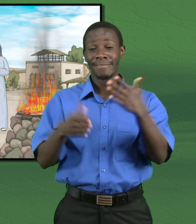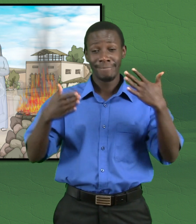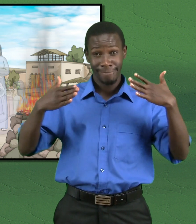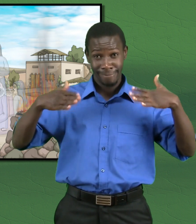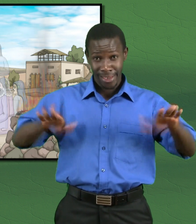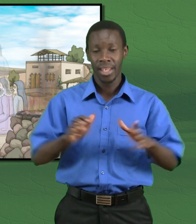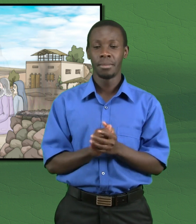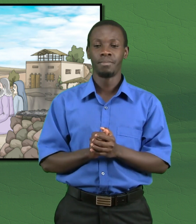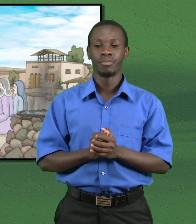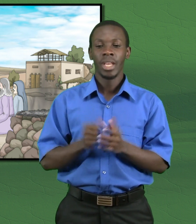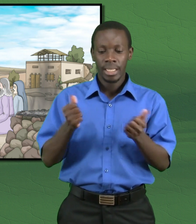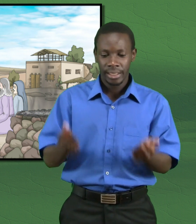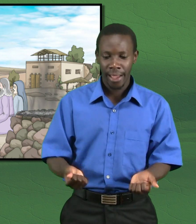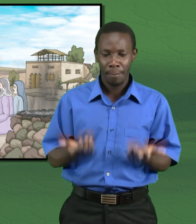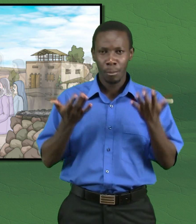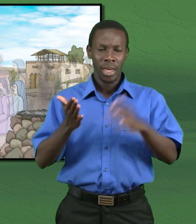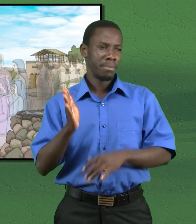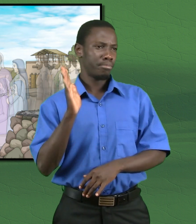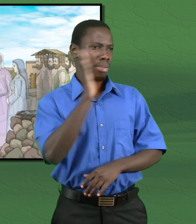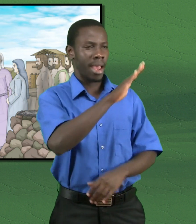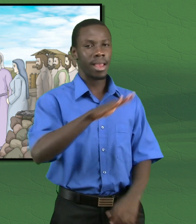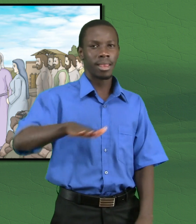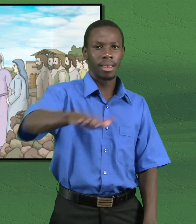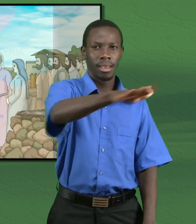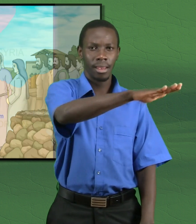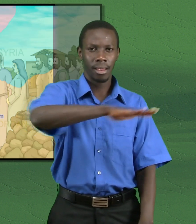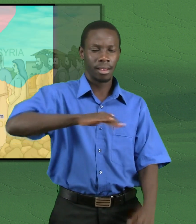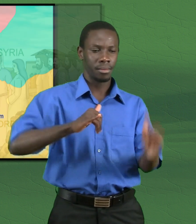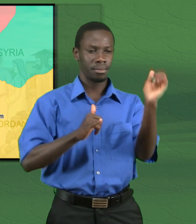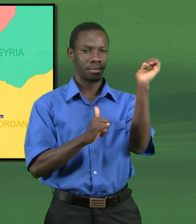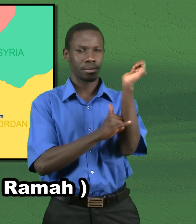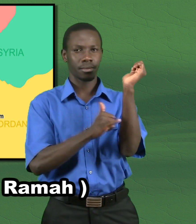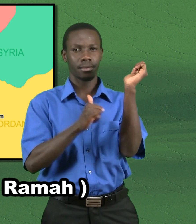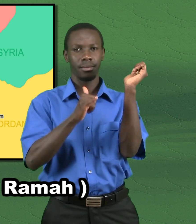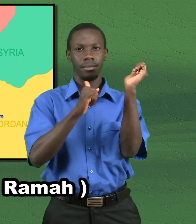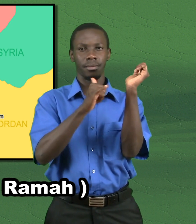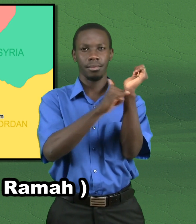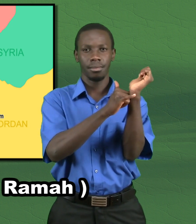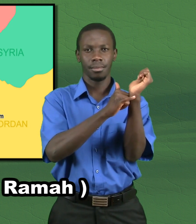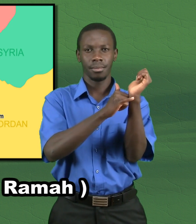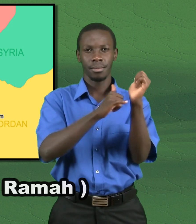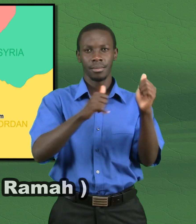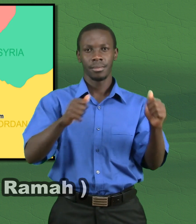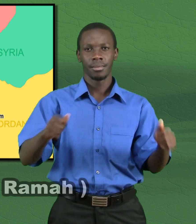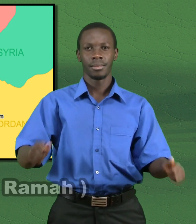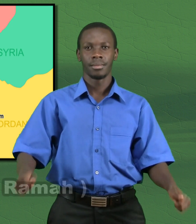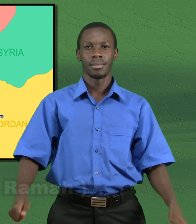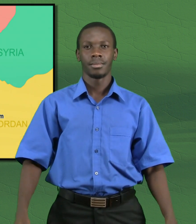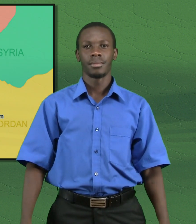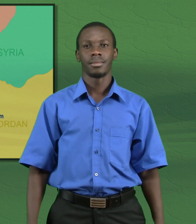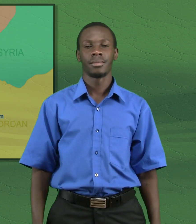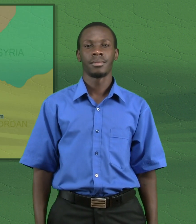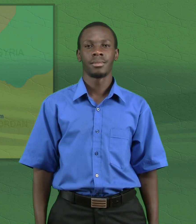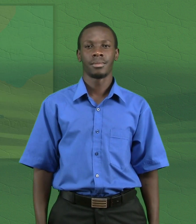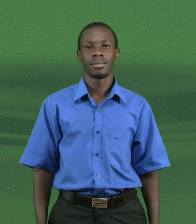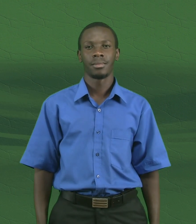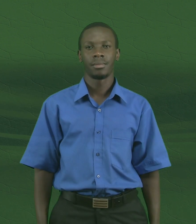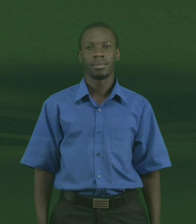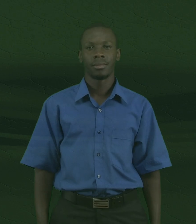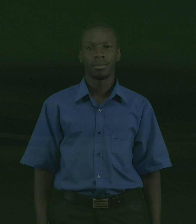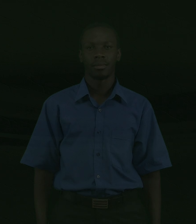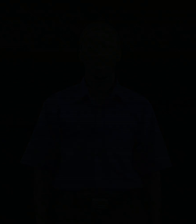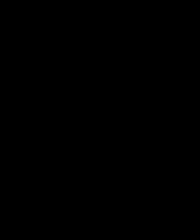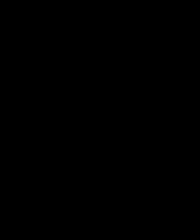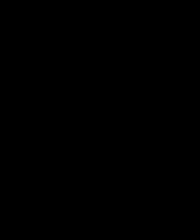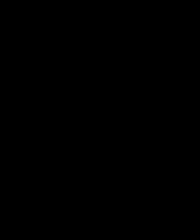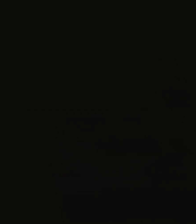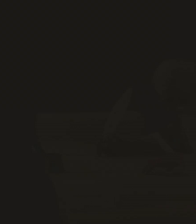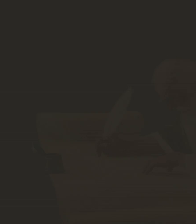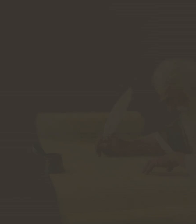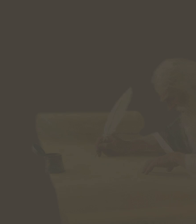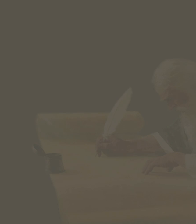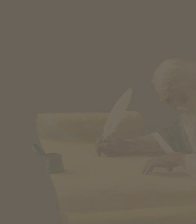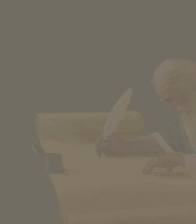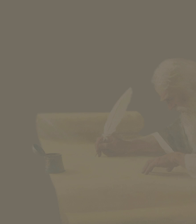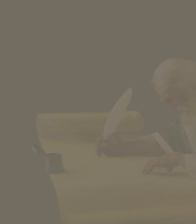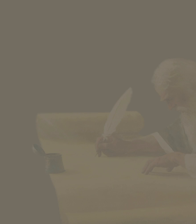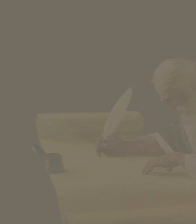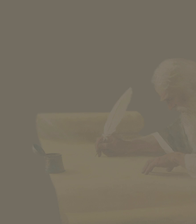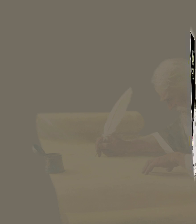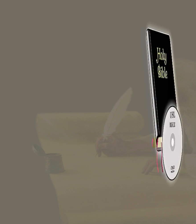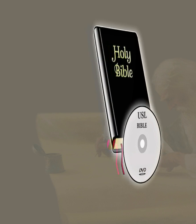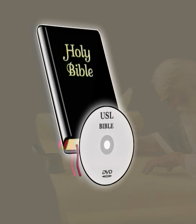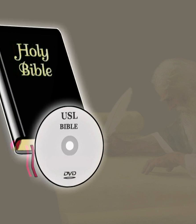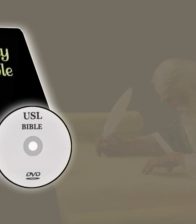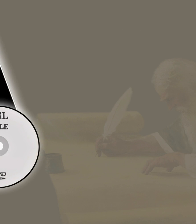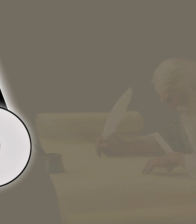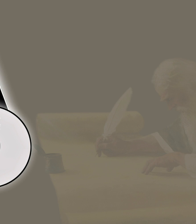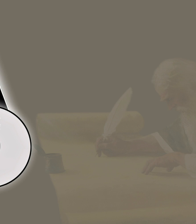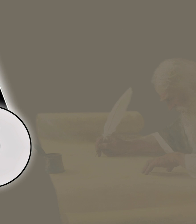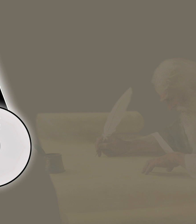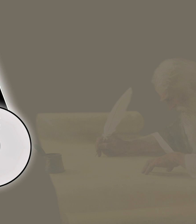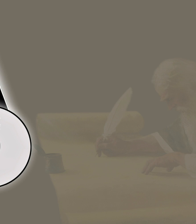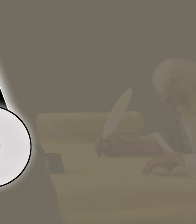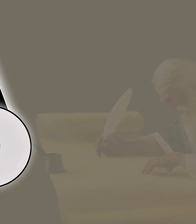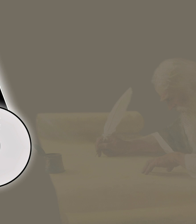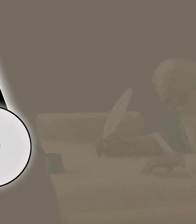Then Samuel set out and went to Ramah.